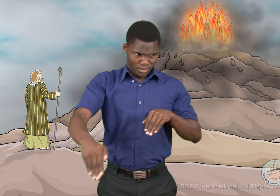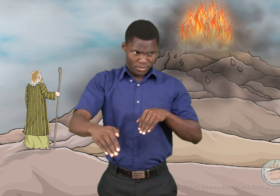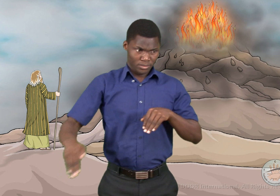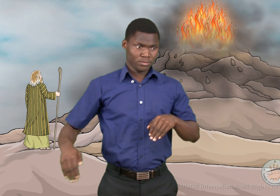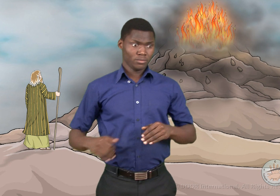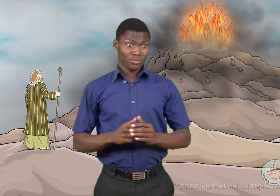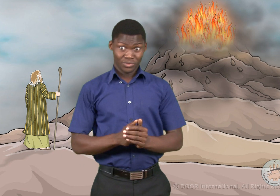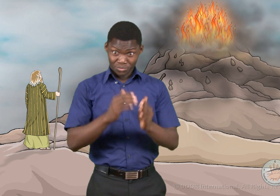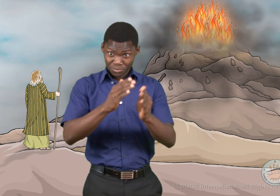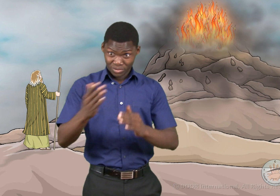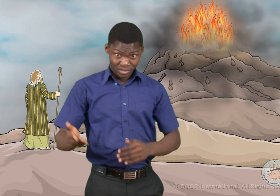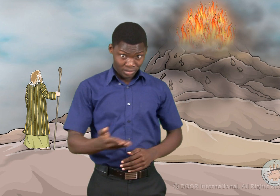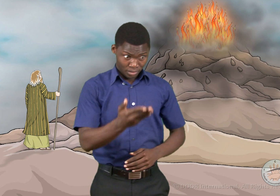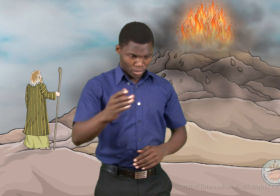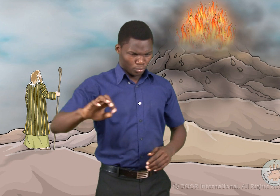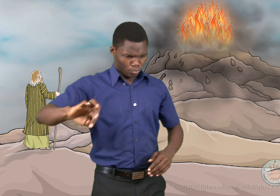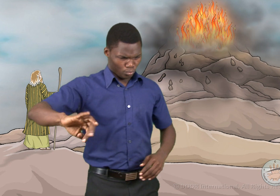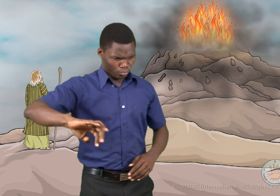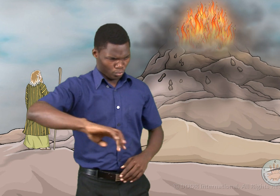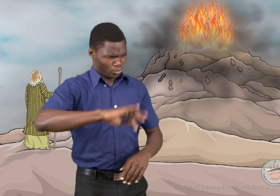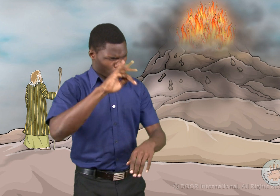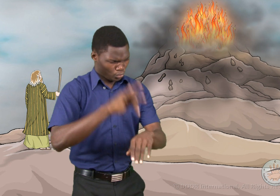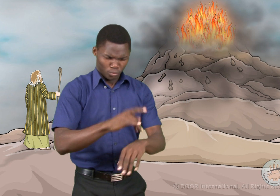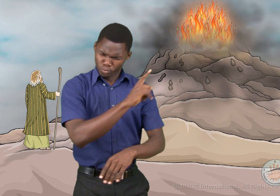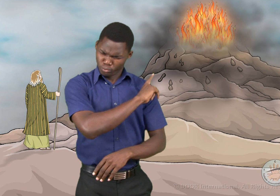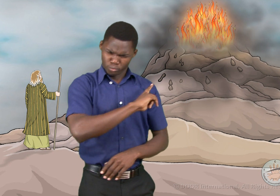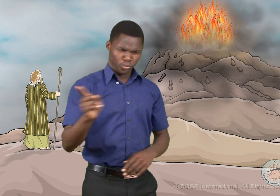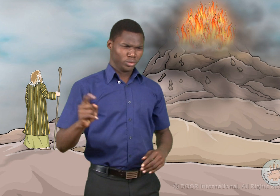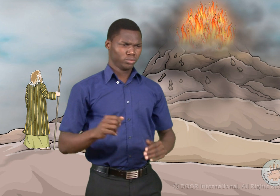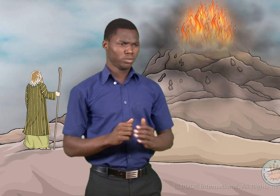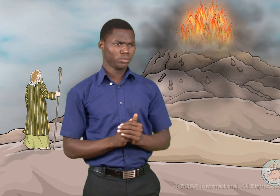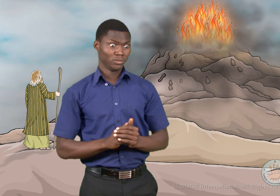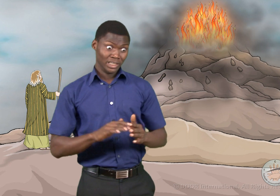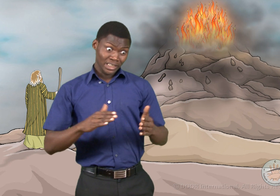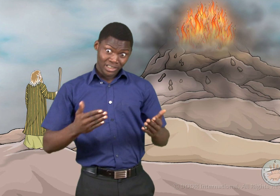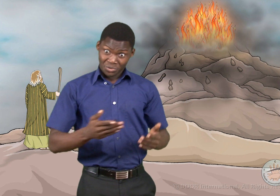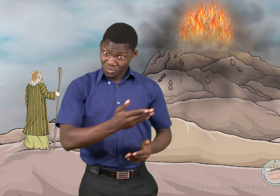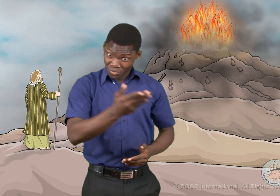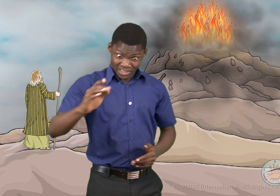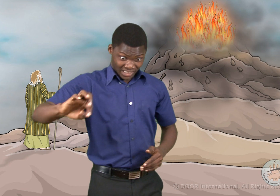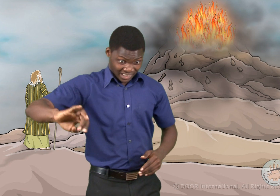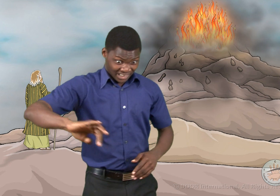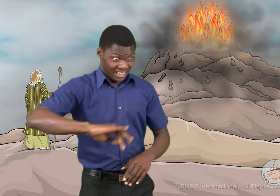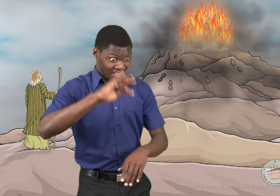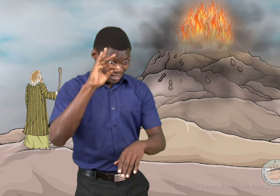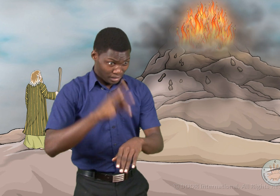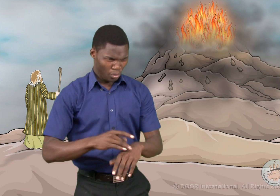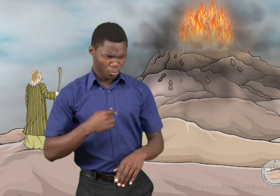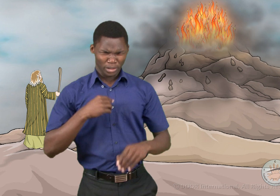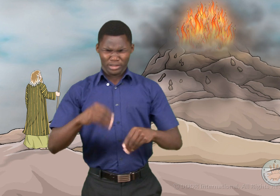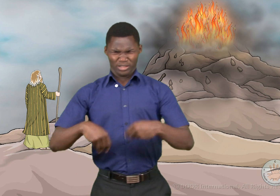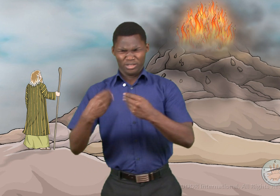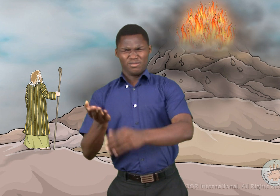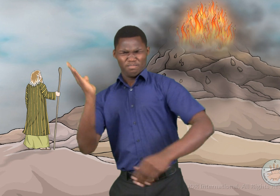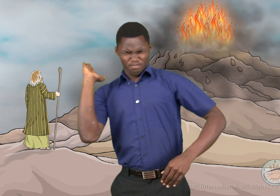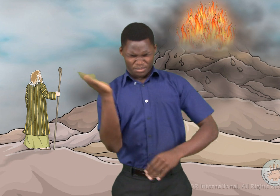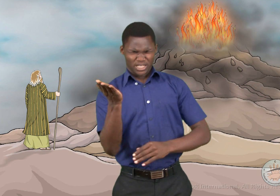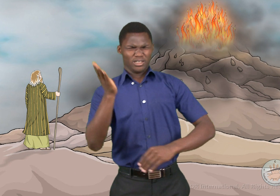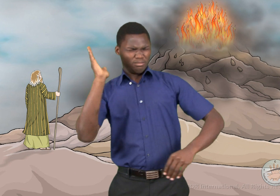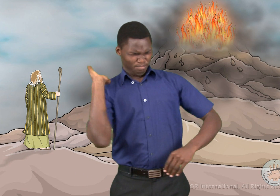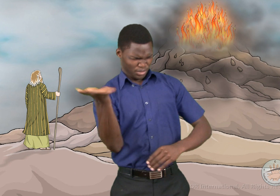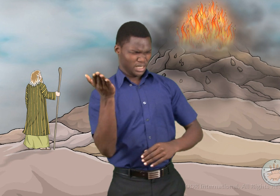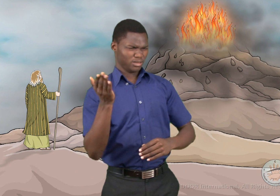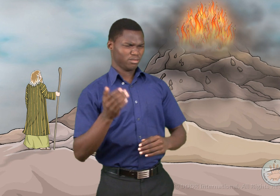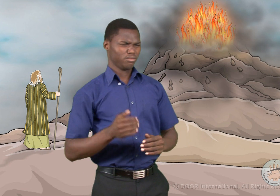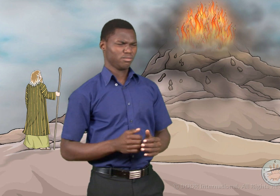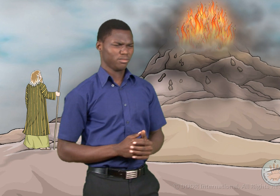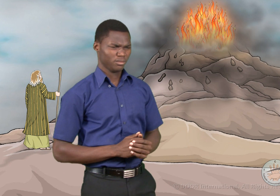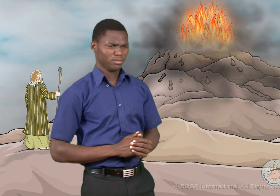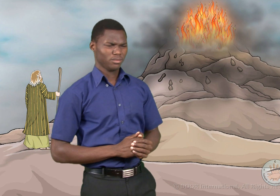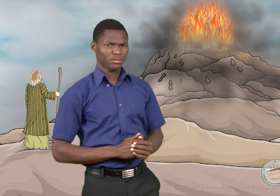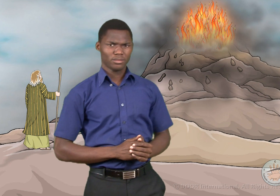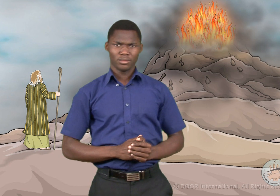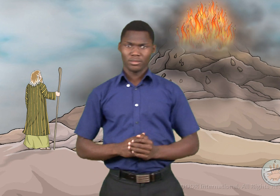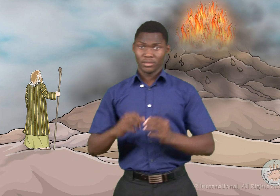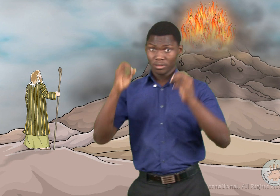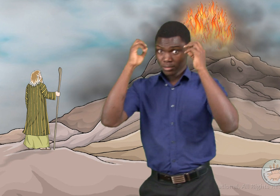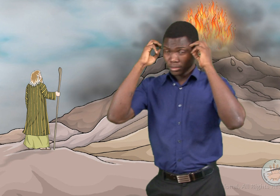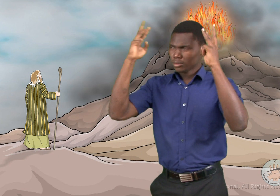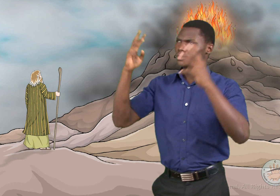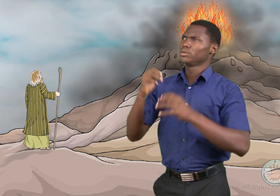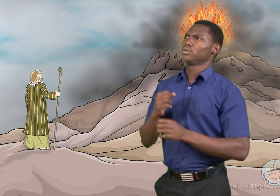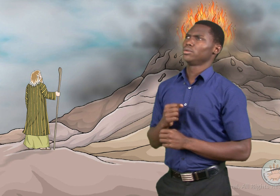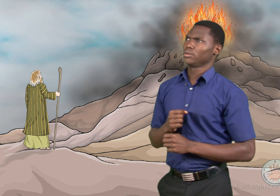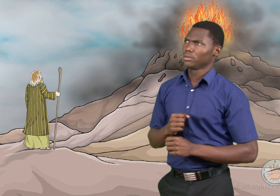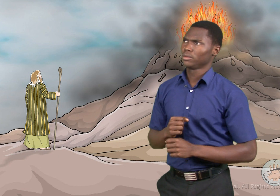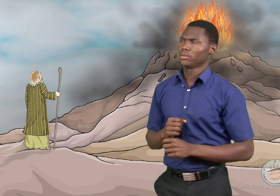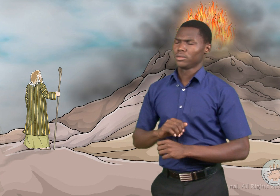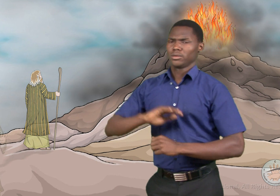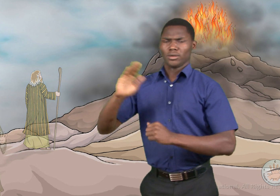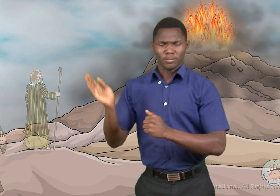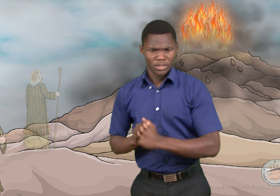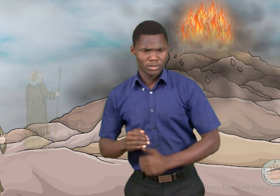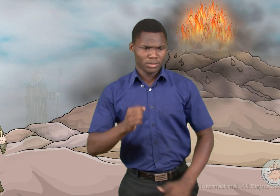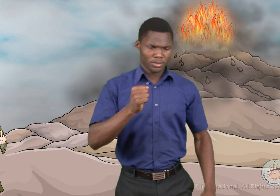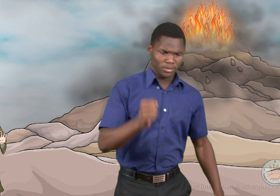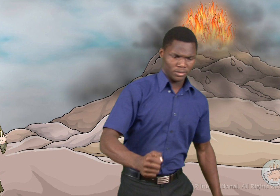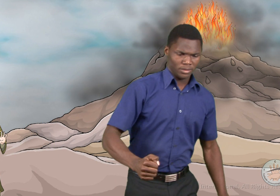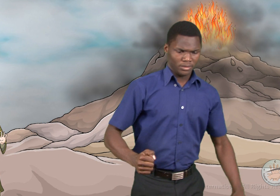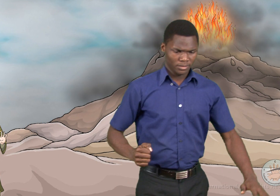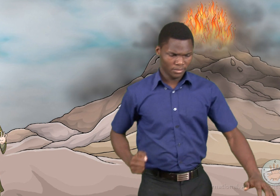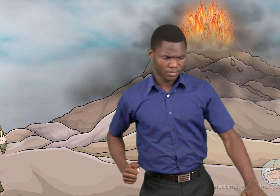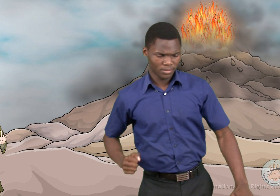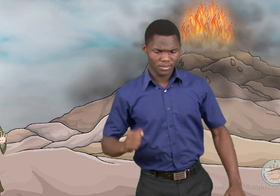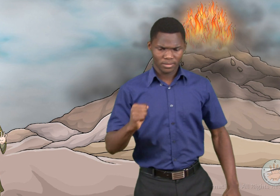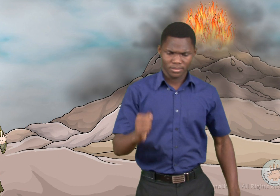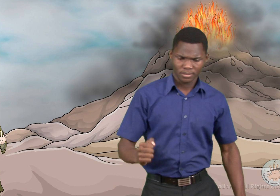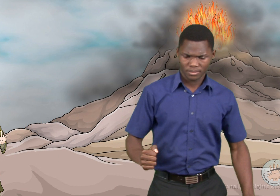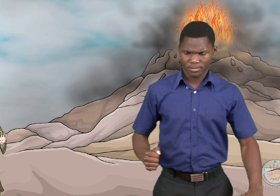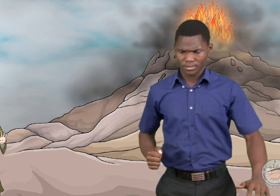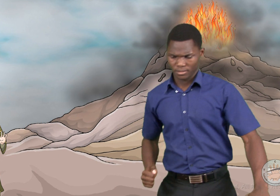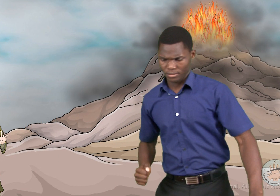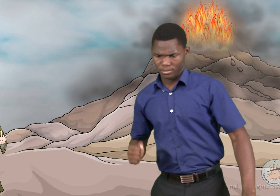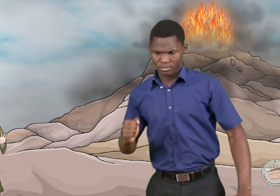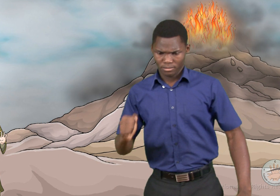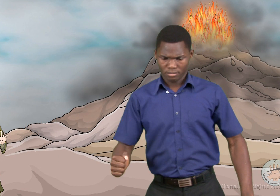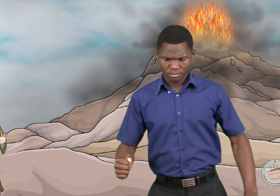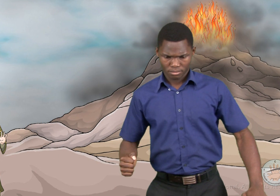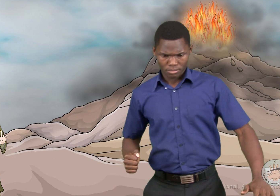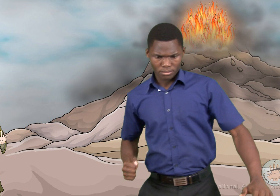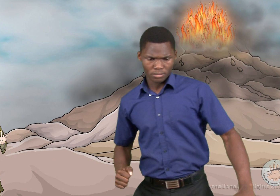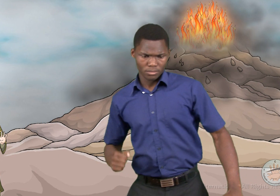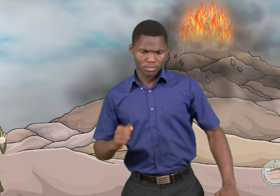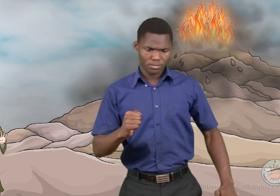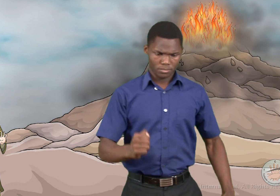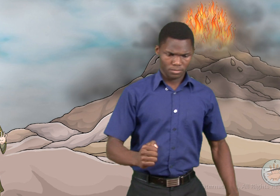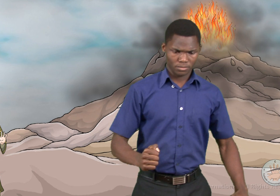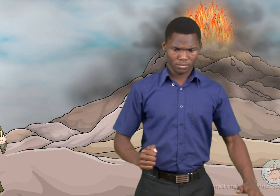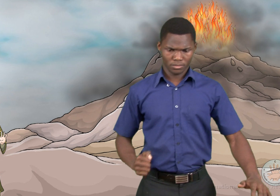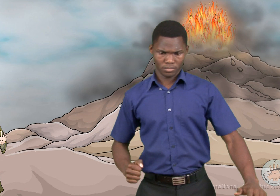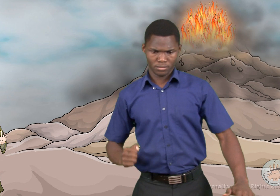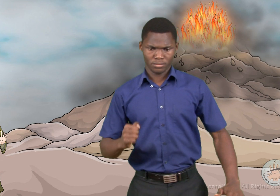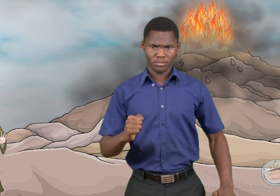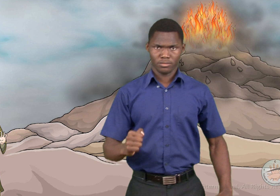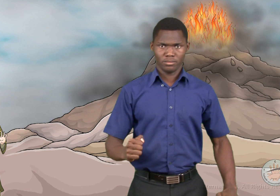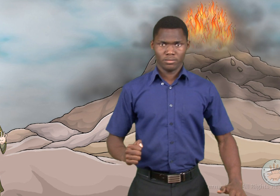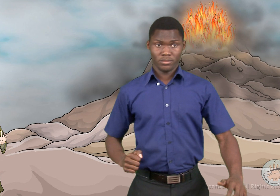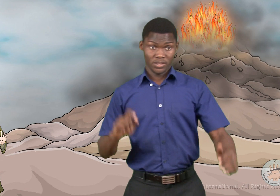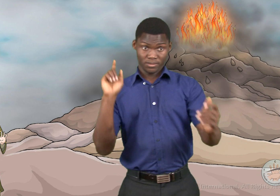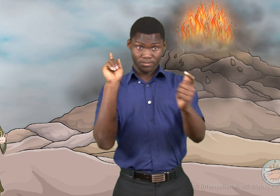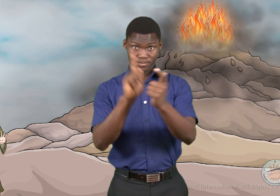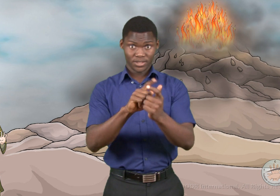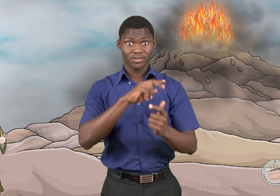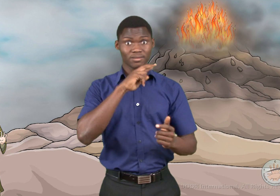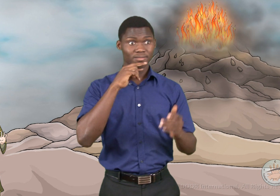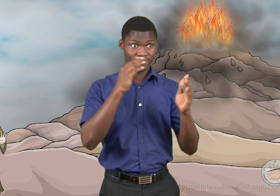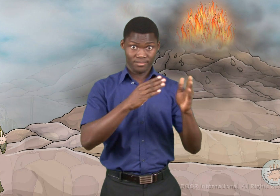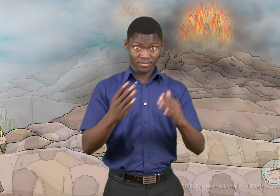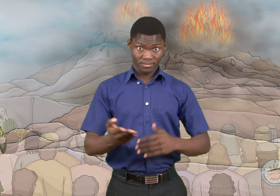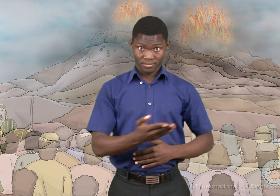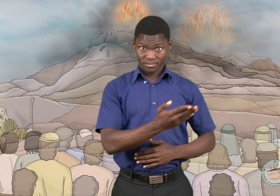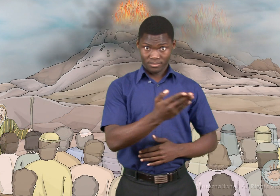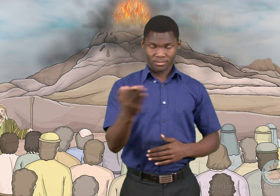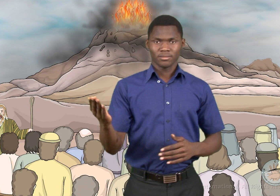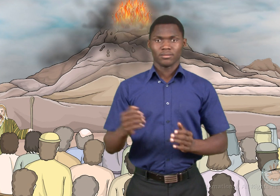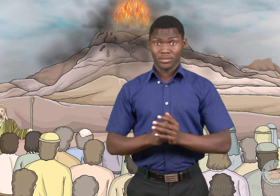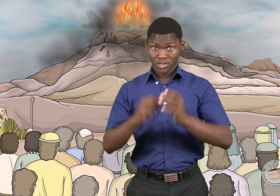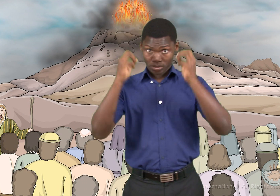But the priests and the people must not break through to come up to the LORD, or He will break out against them.”